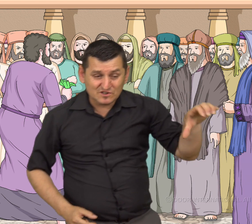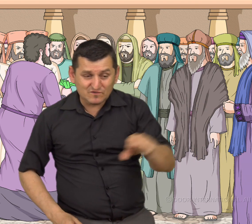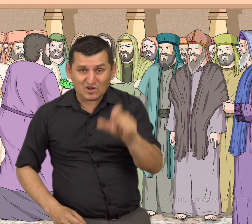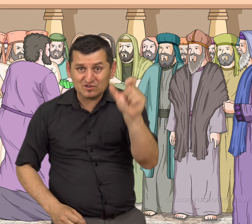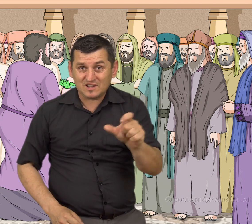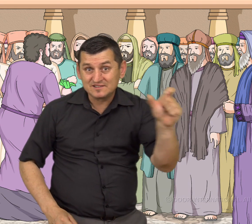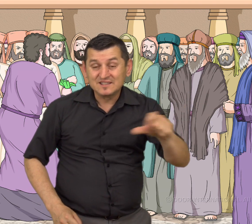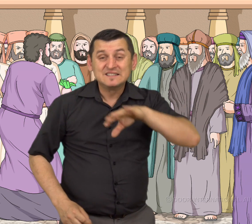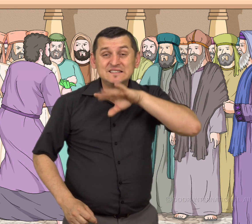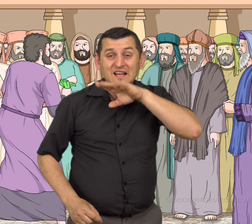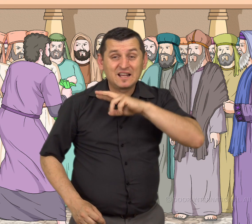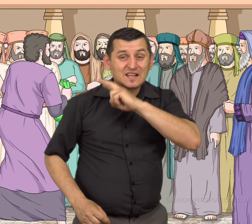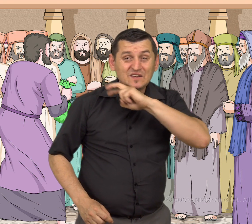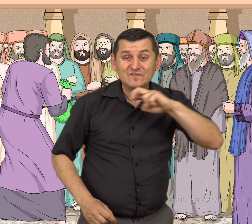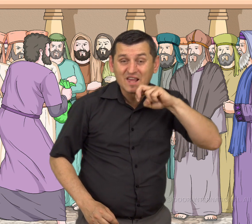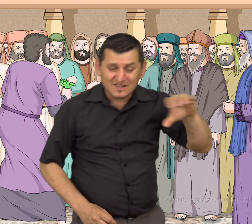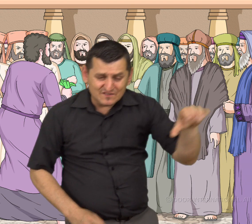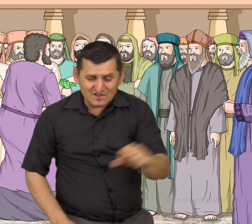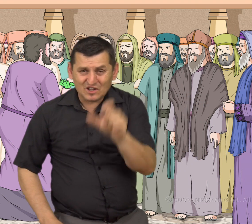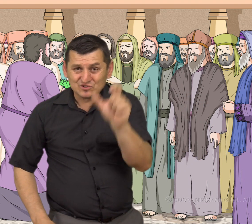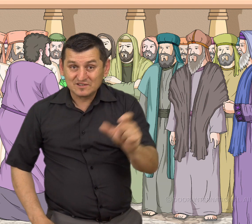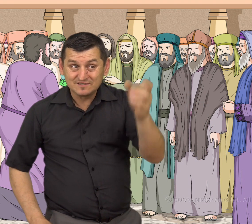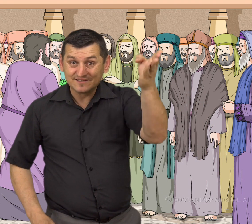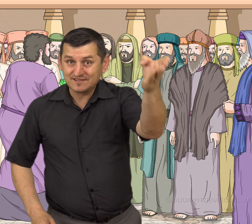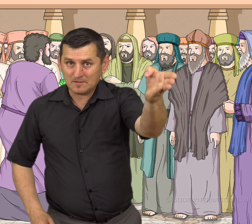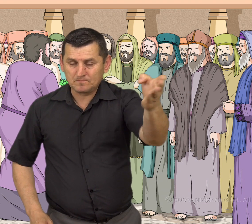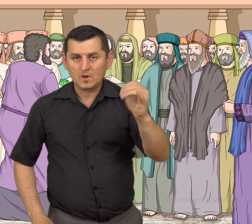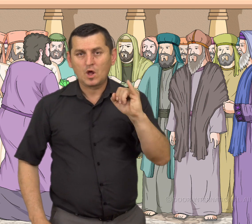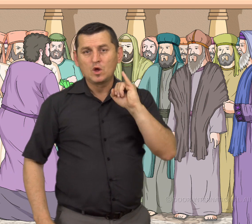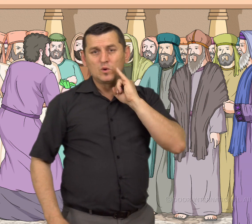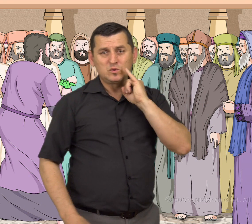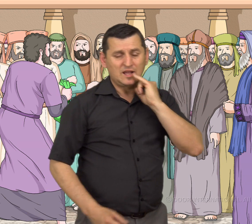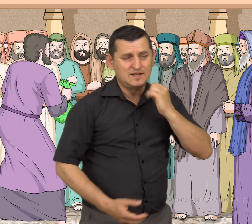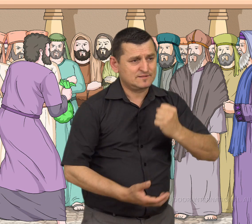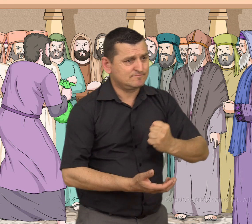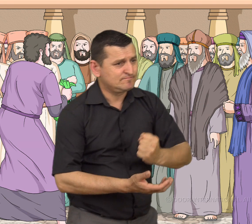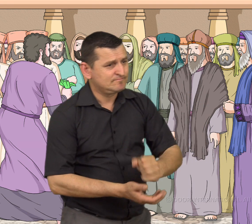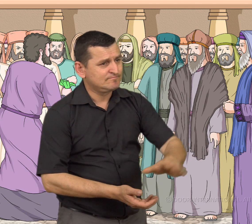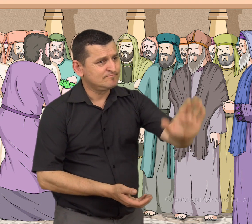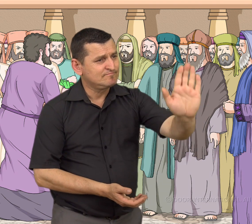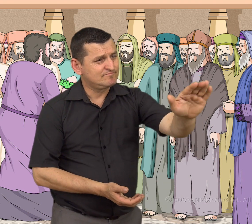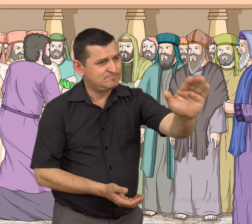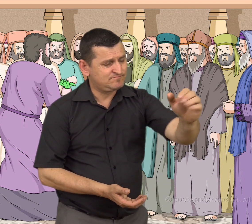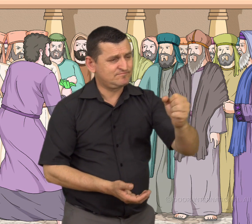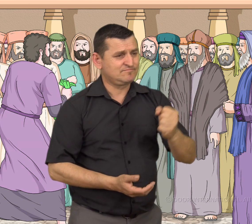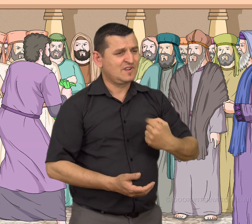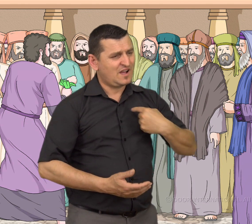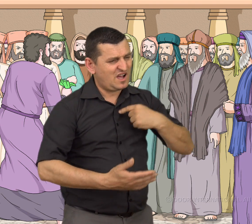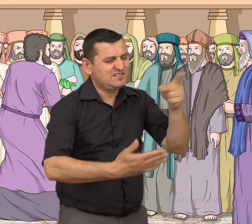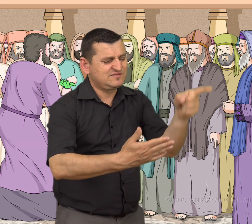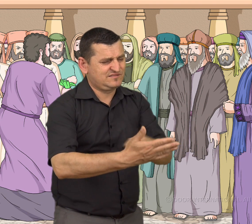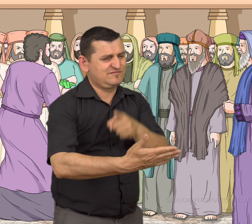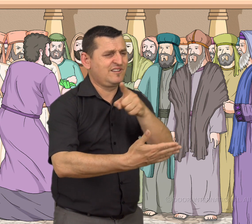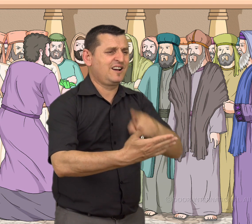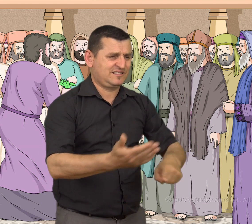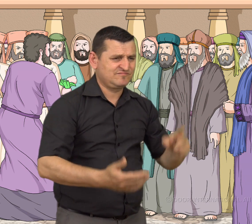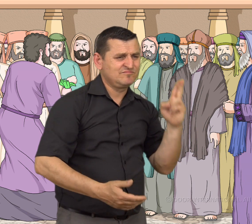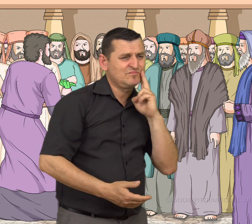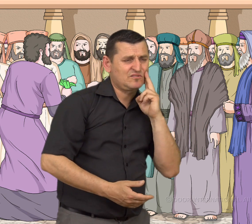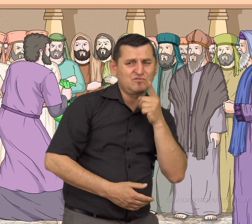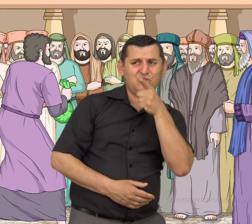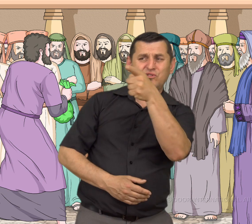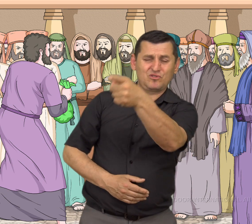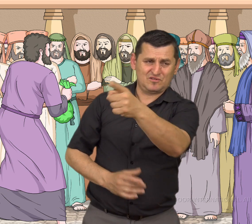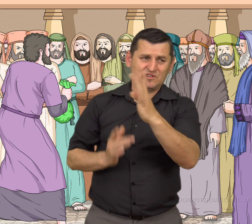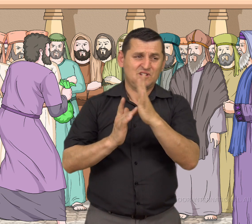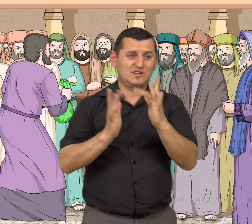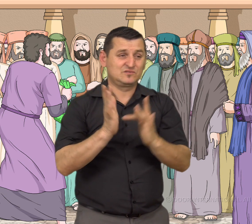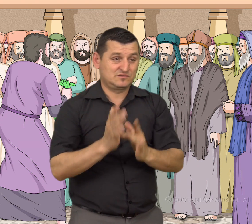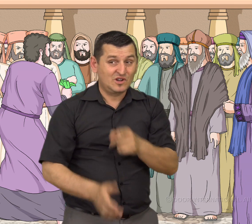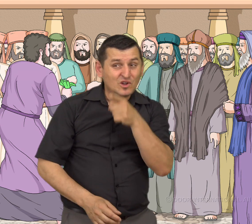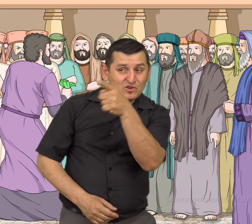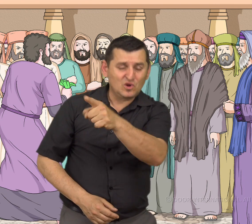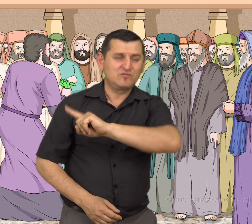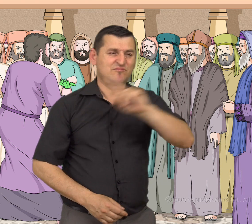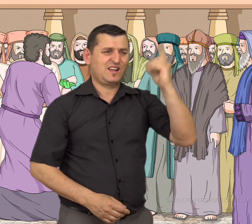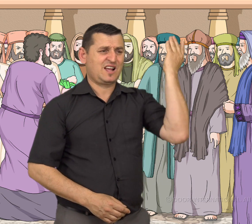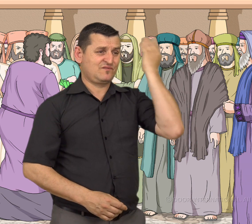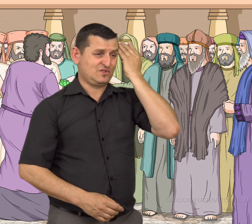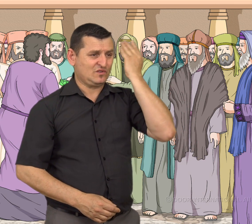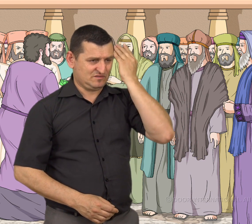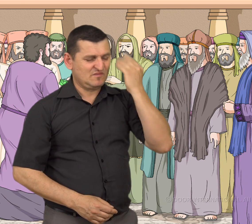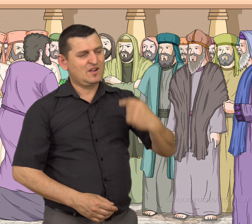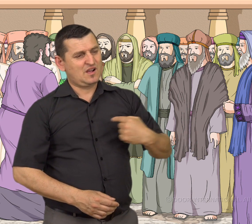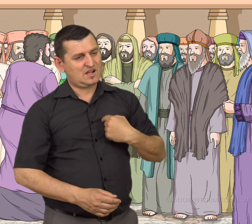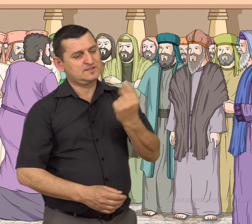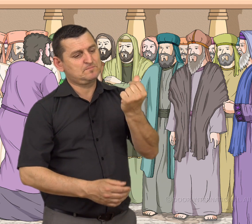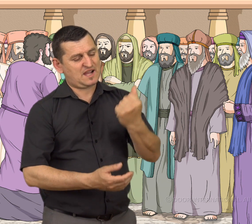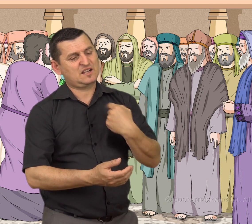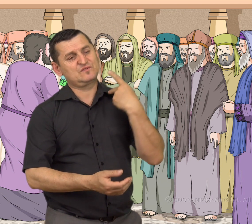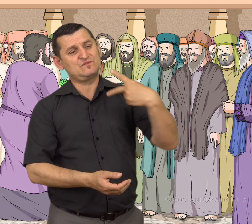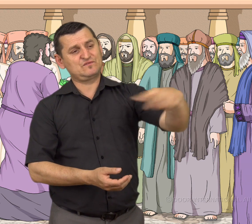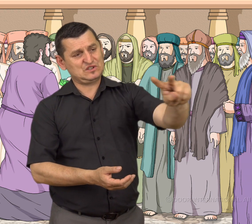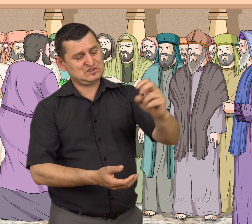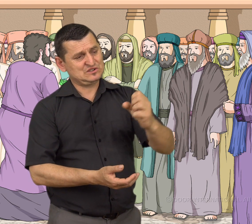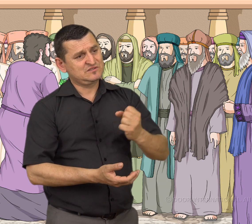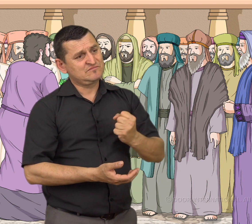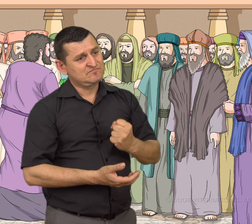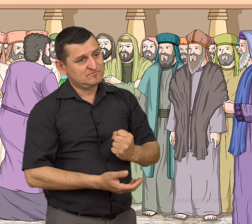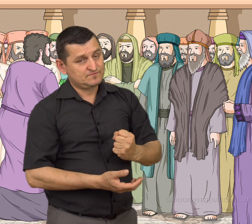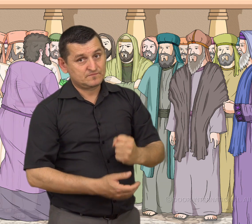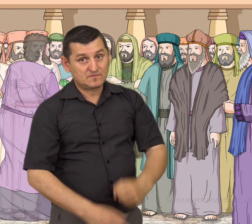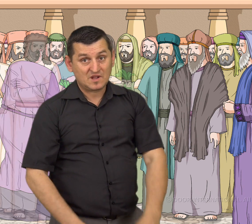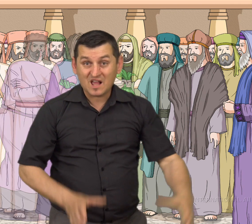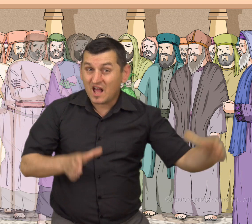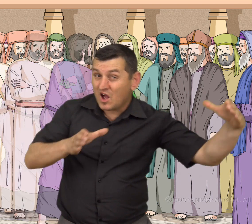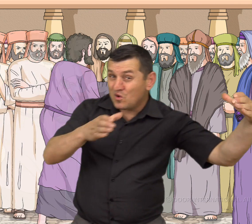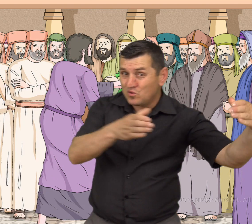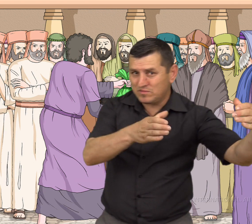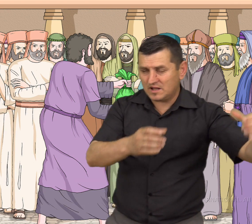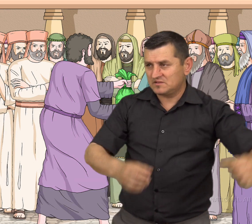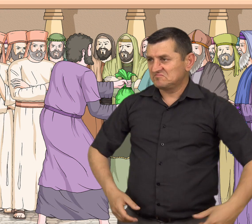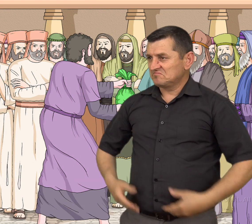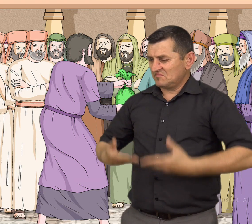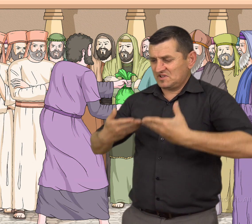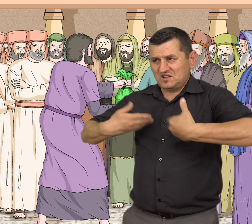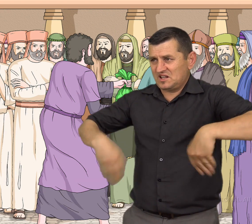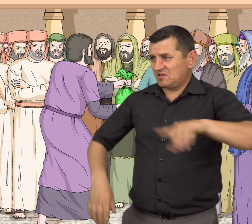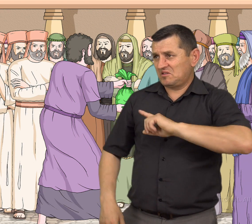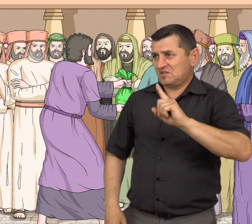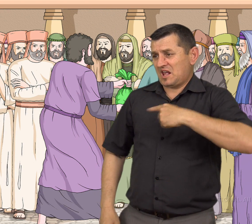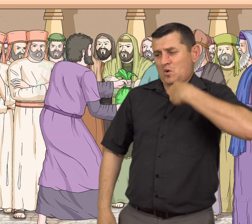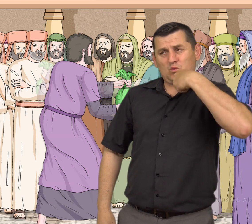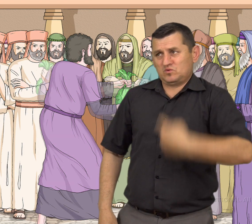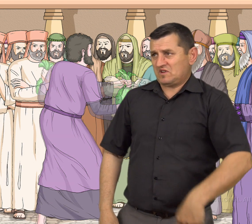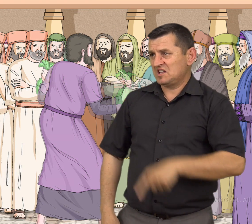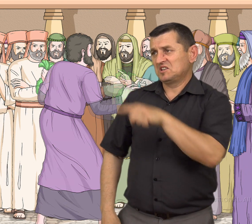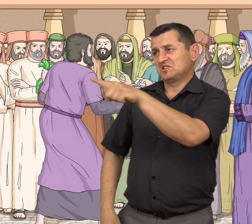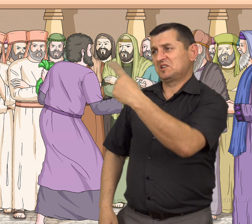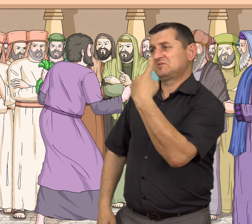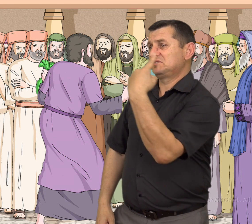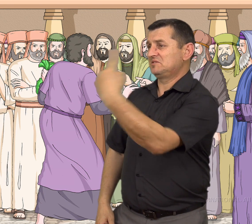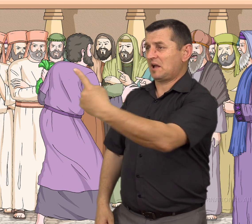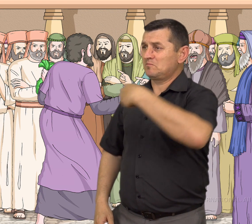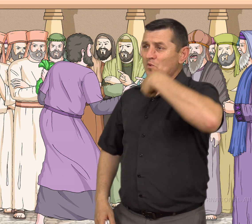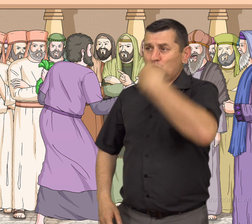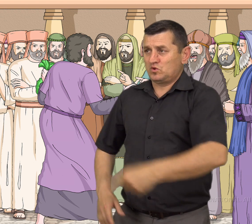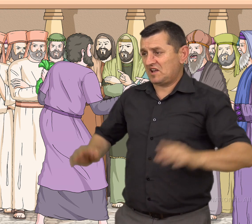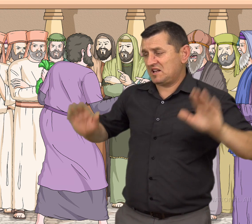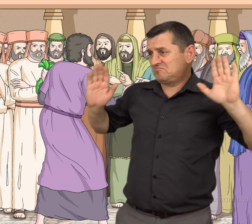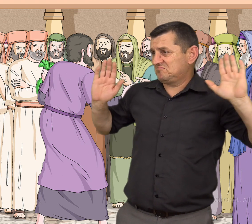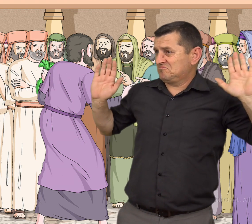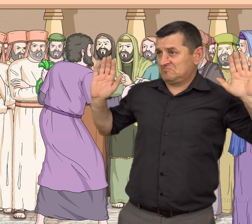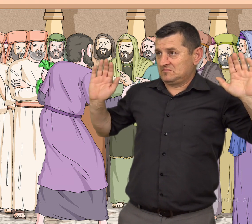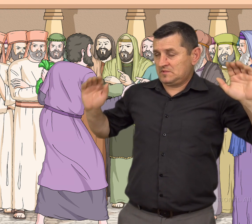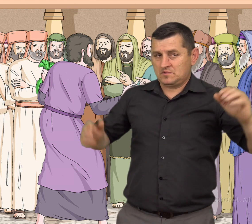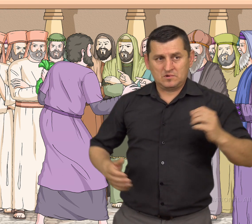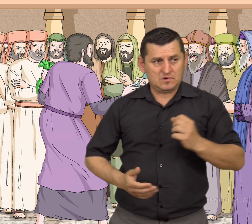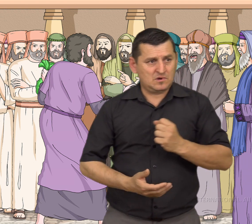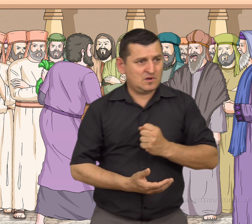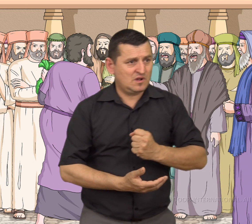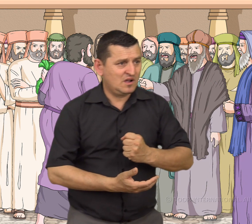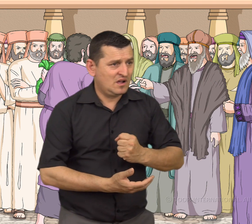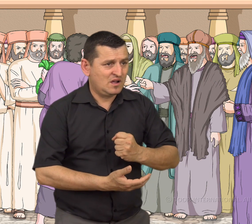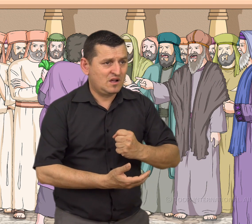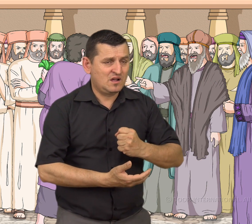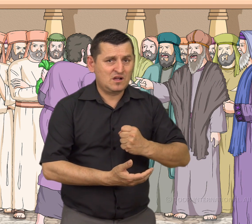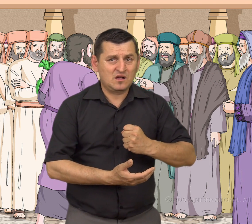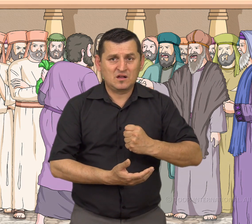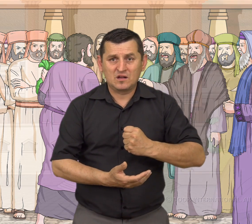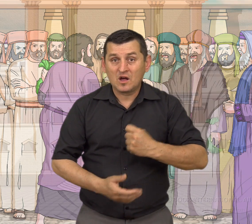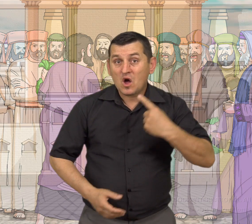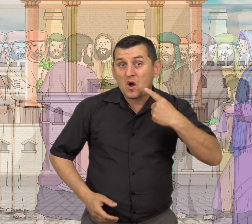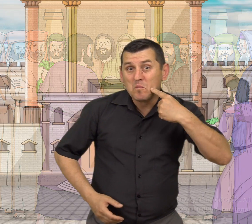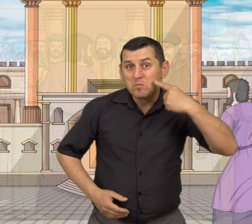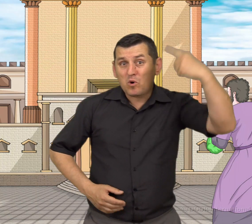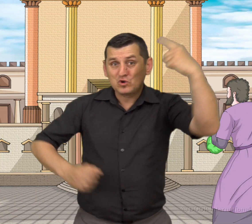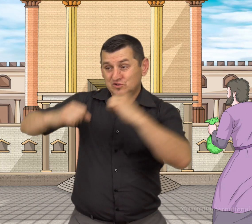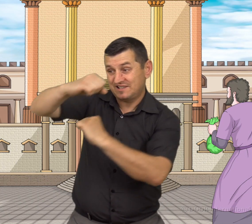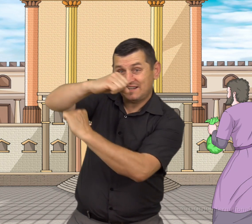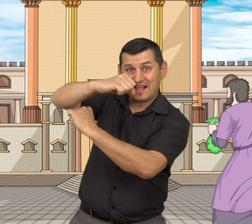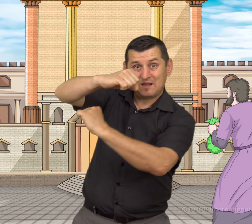“I have sinned by betraying innocent blood,” he said. “What is that to us?” they replied.